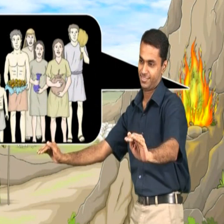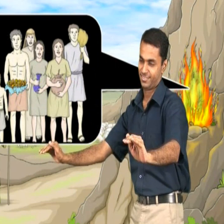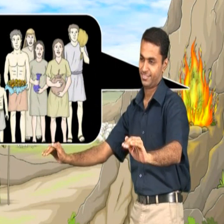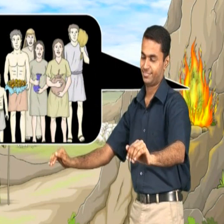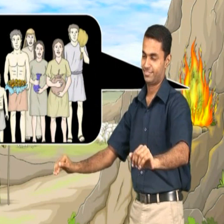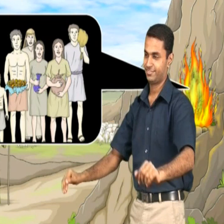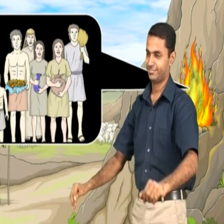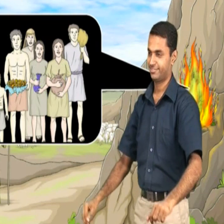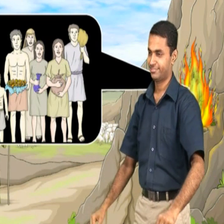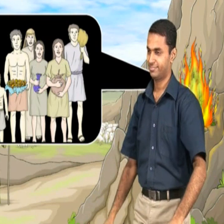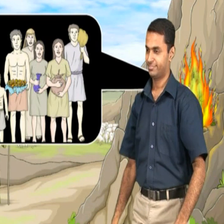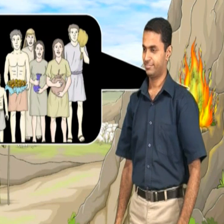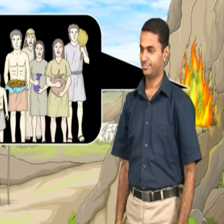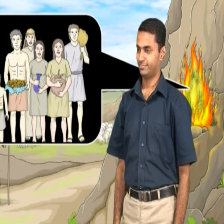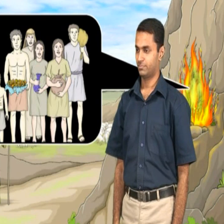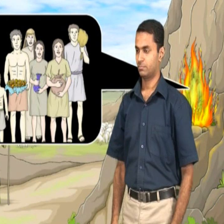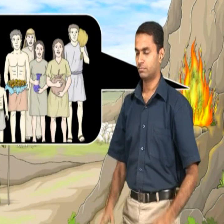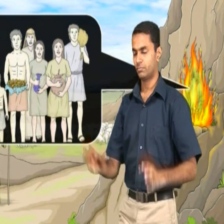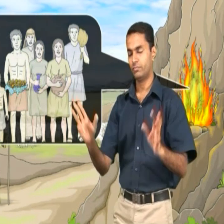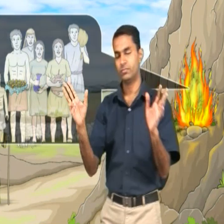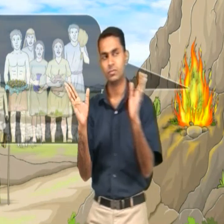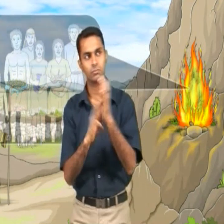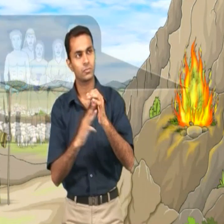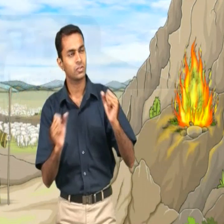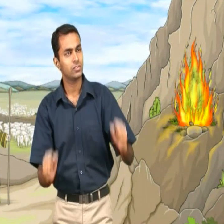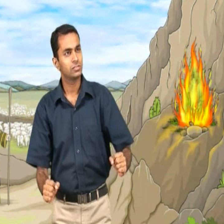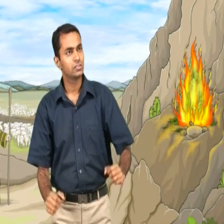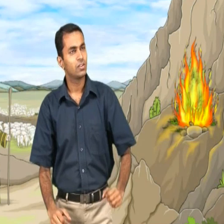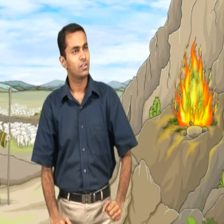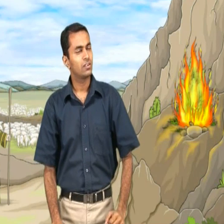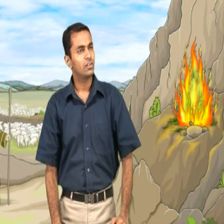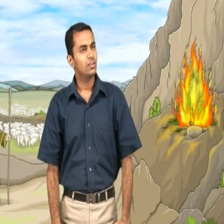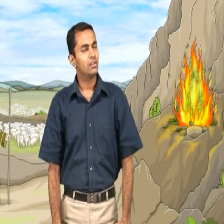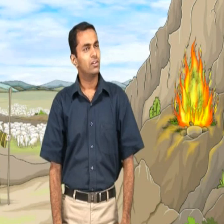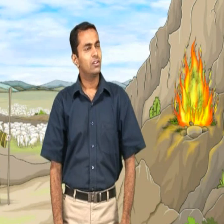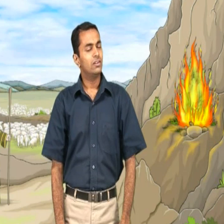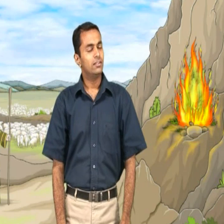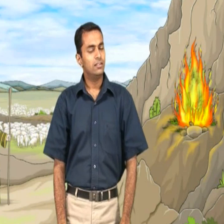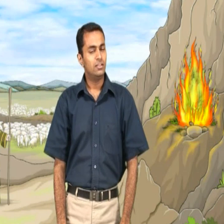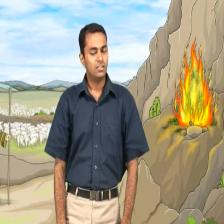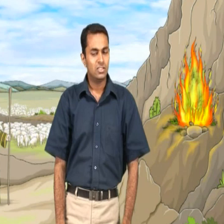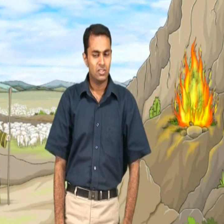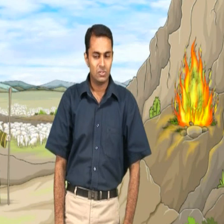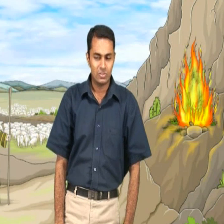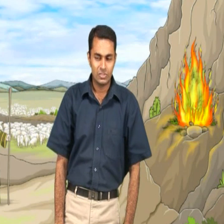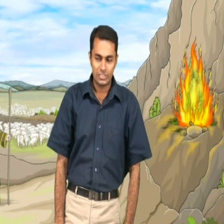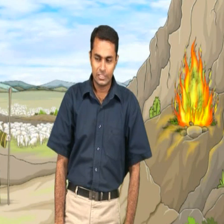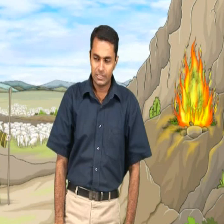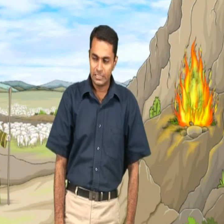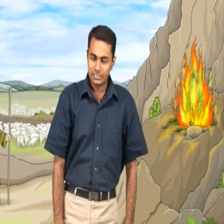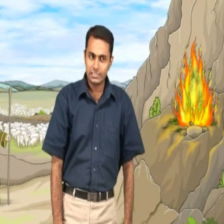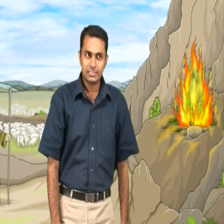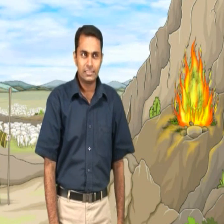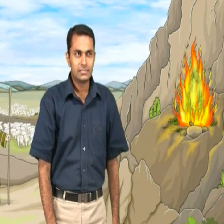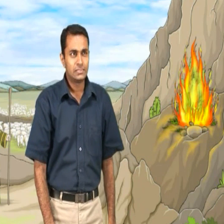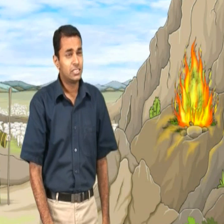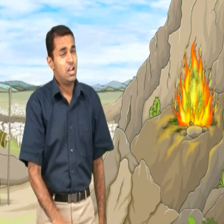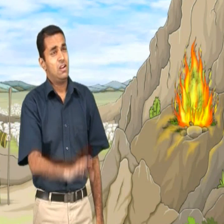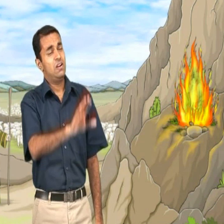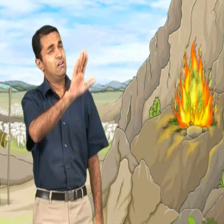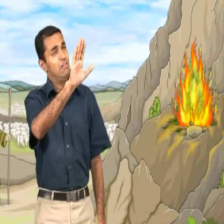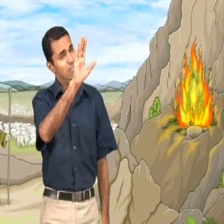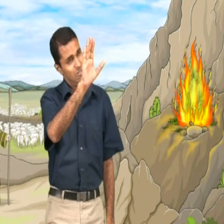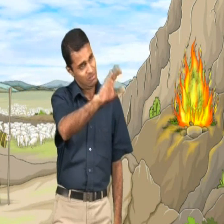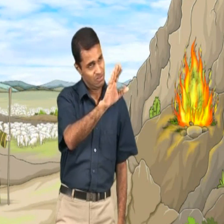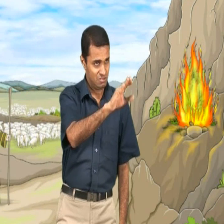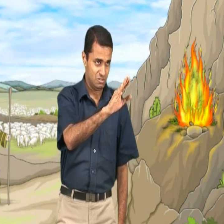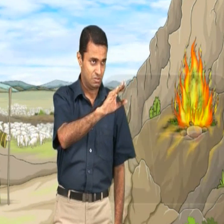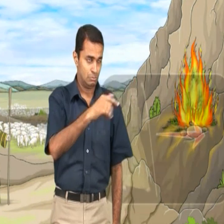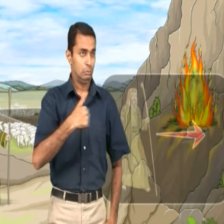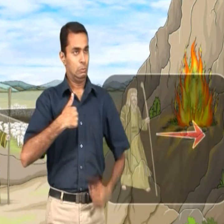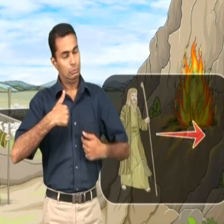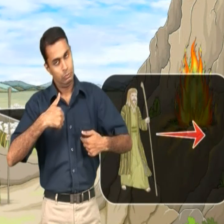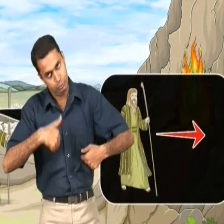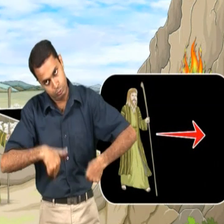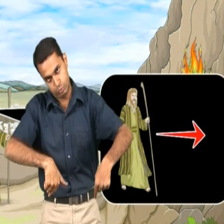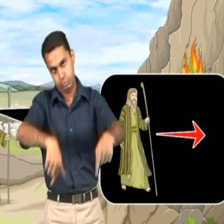So you will plunder the Egyptians.”